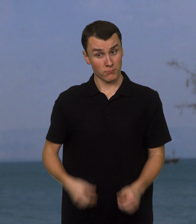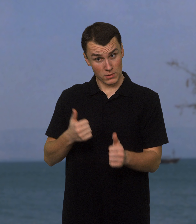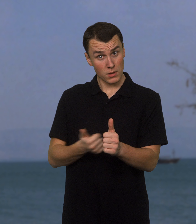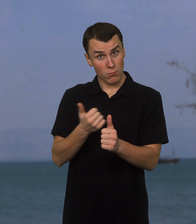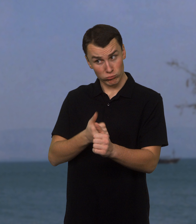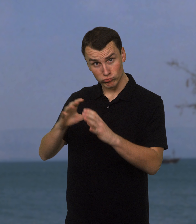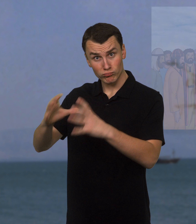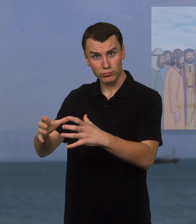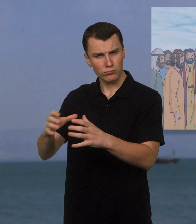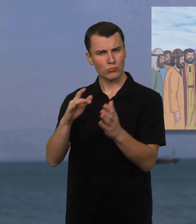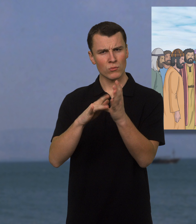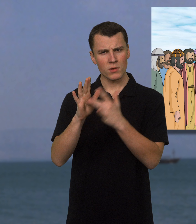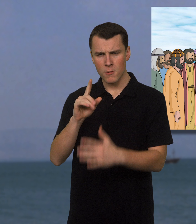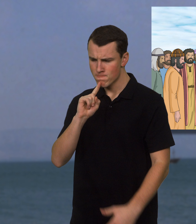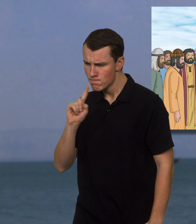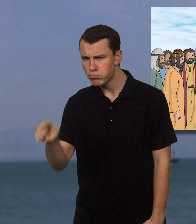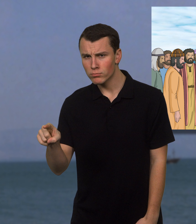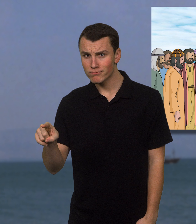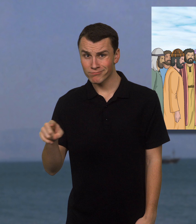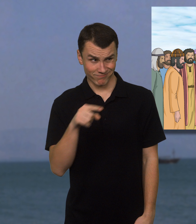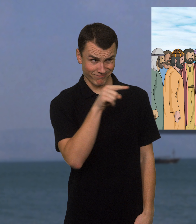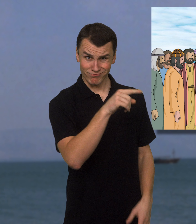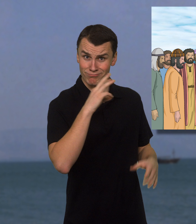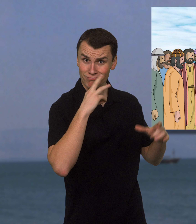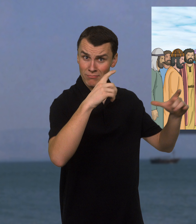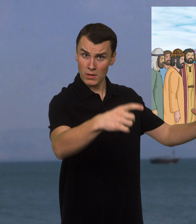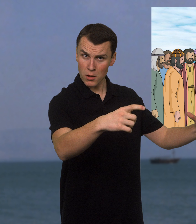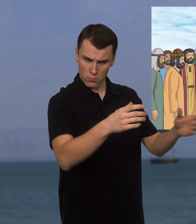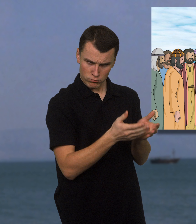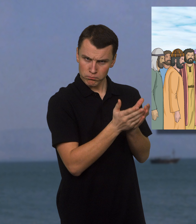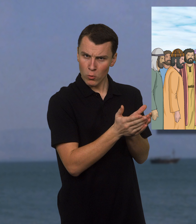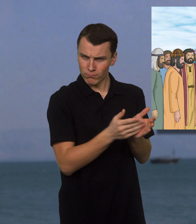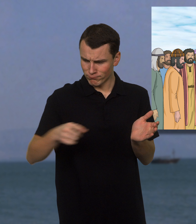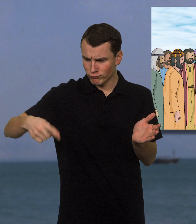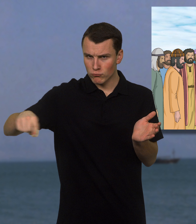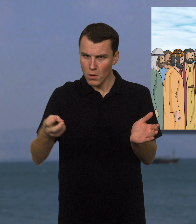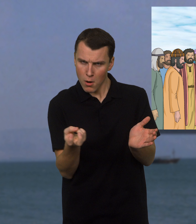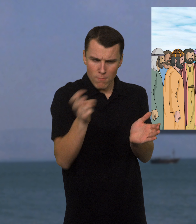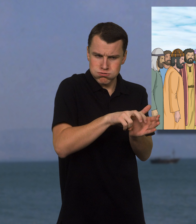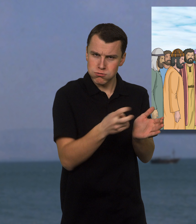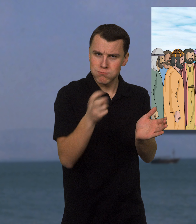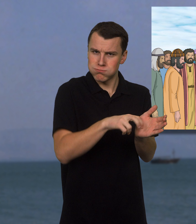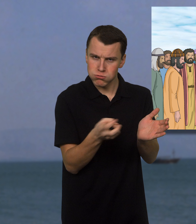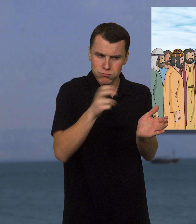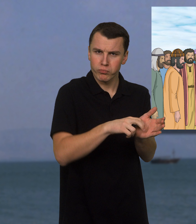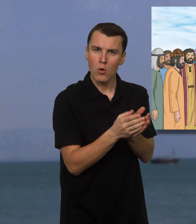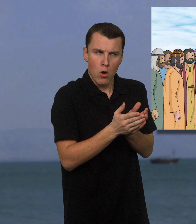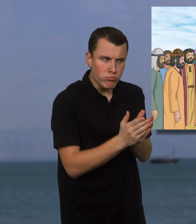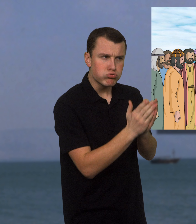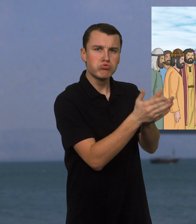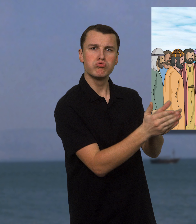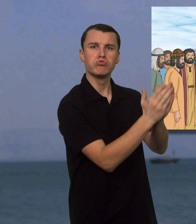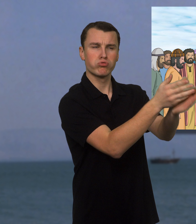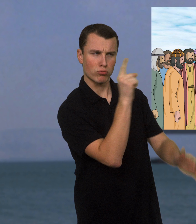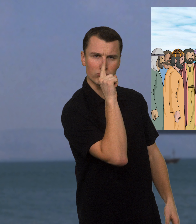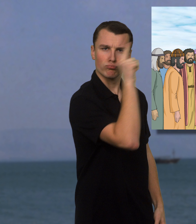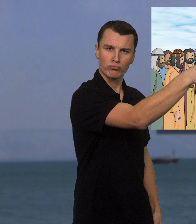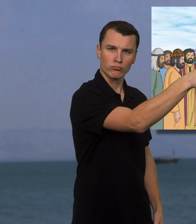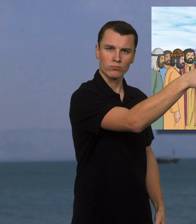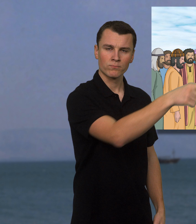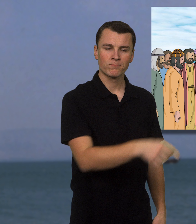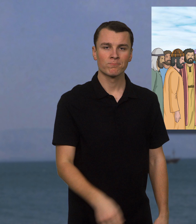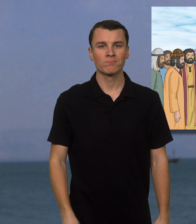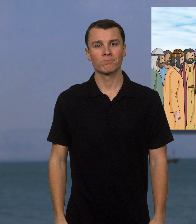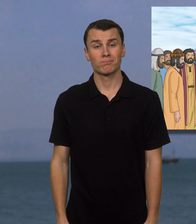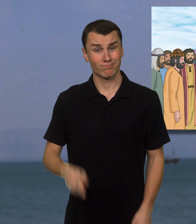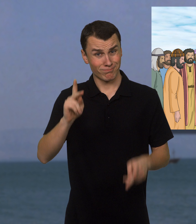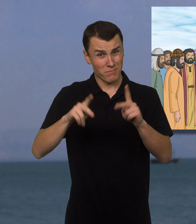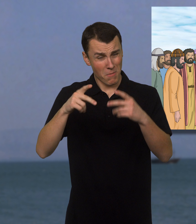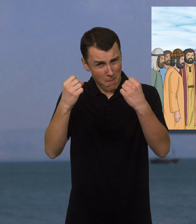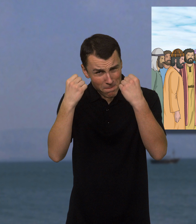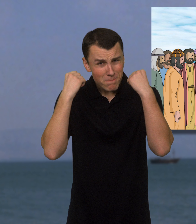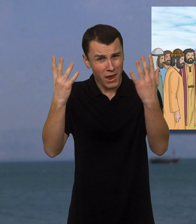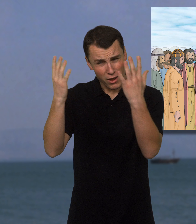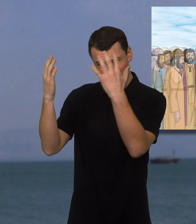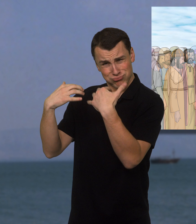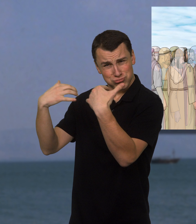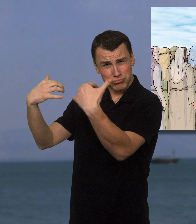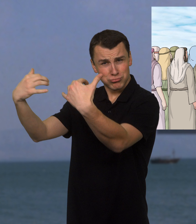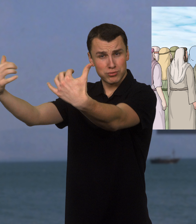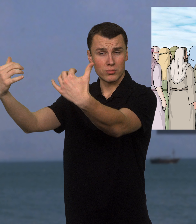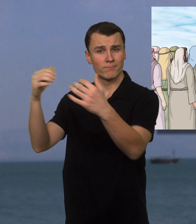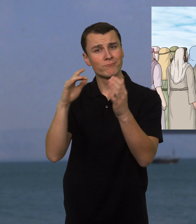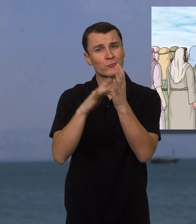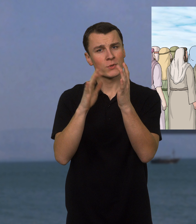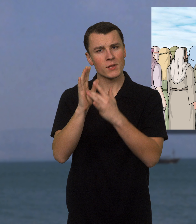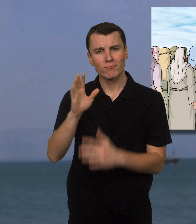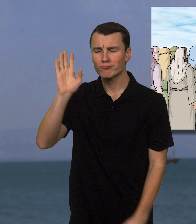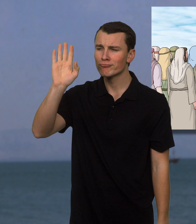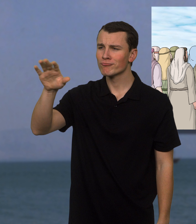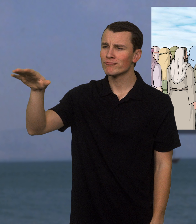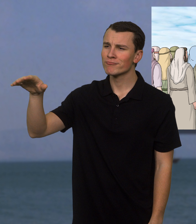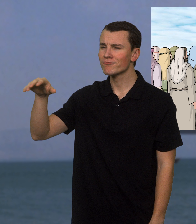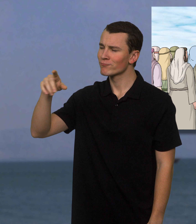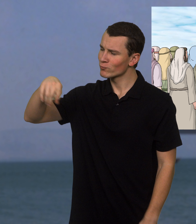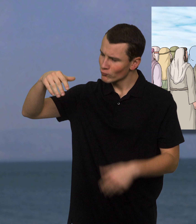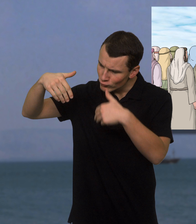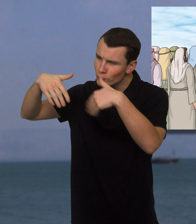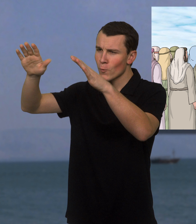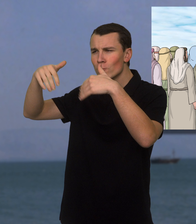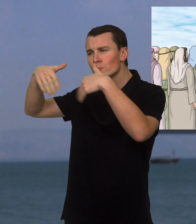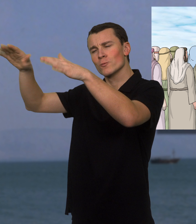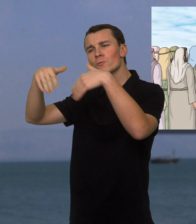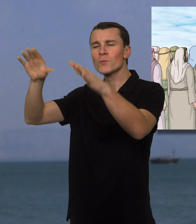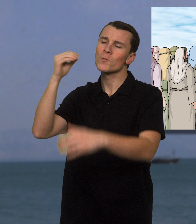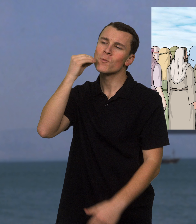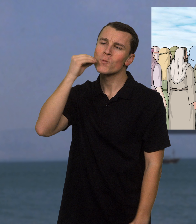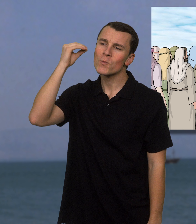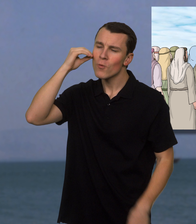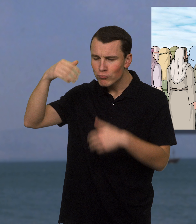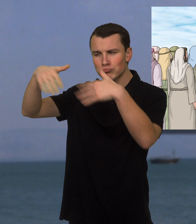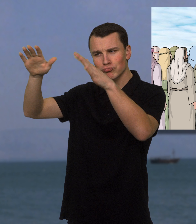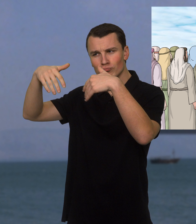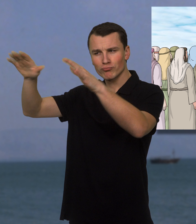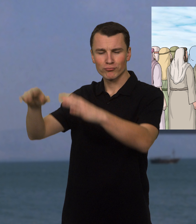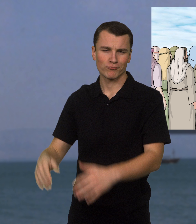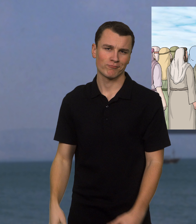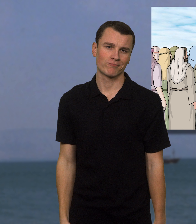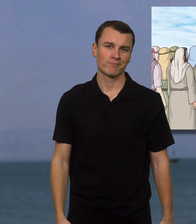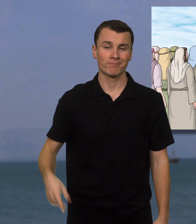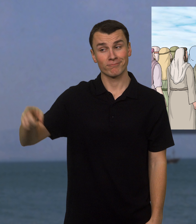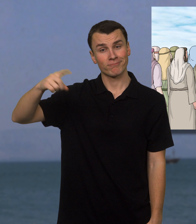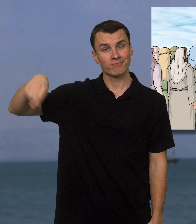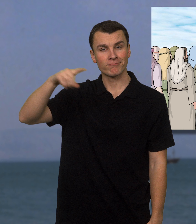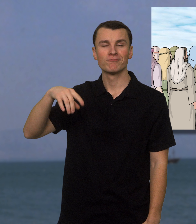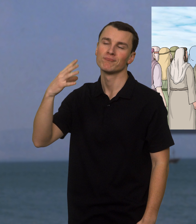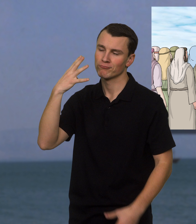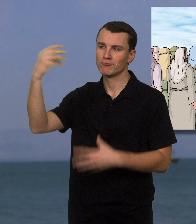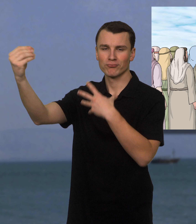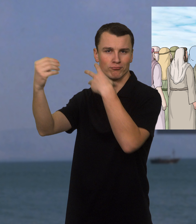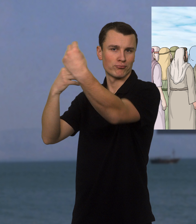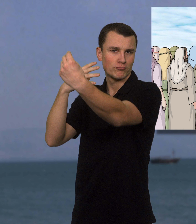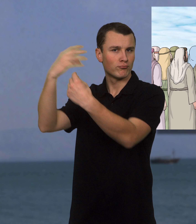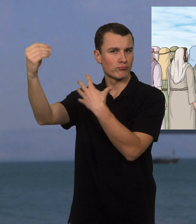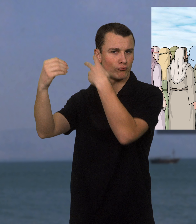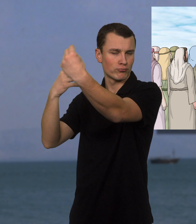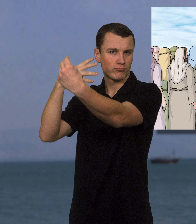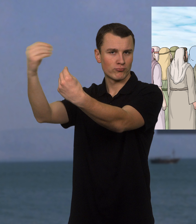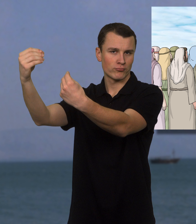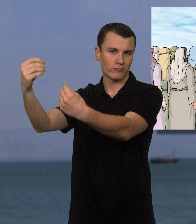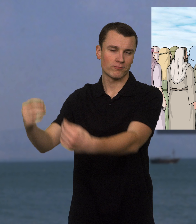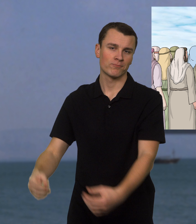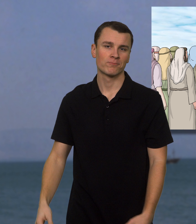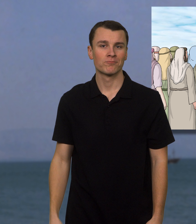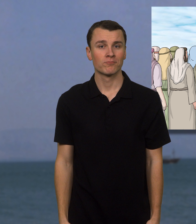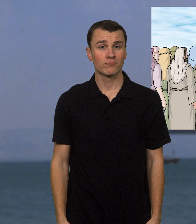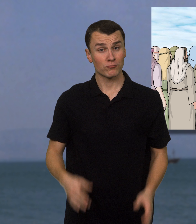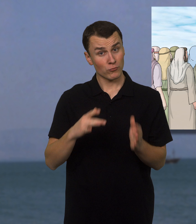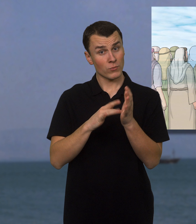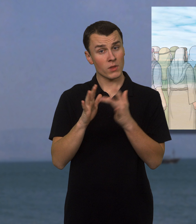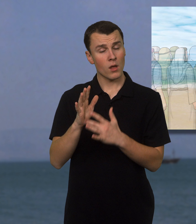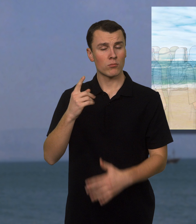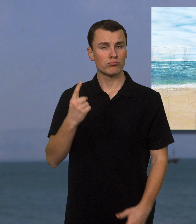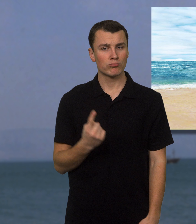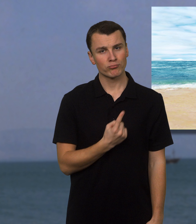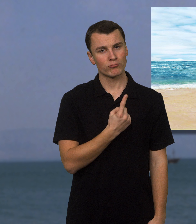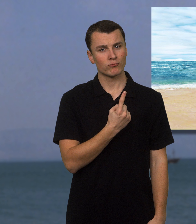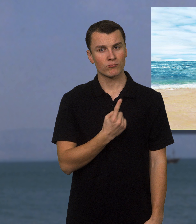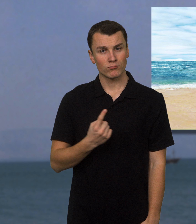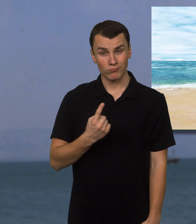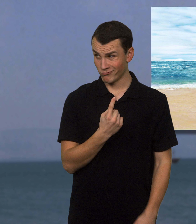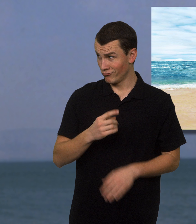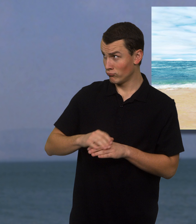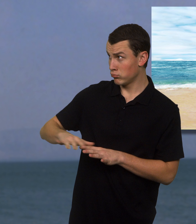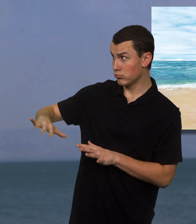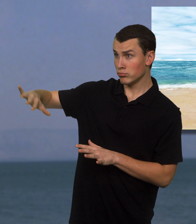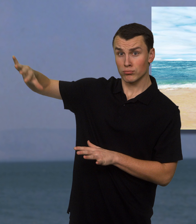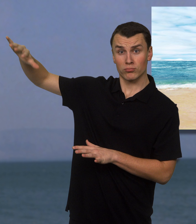Immediately Jesus made the disciples get into the boat and go on ahead of Him to the other side, while He dismissed the crowds.